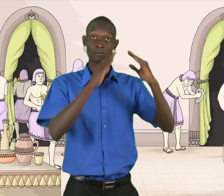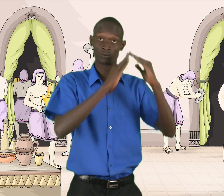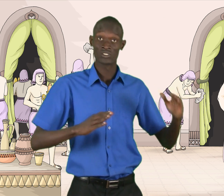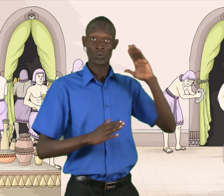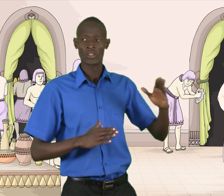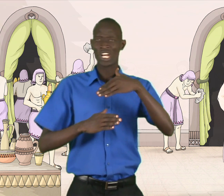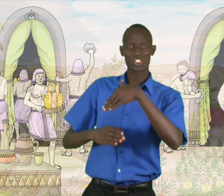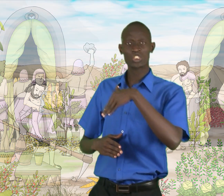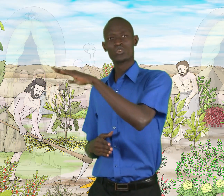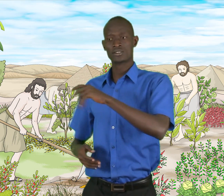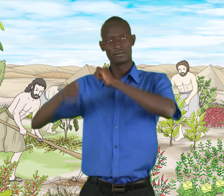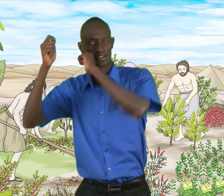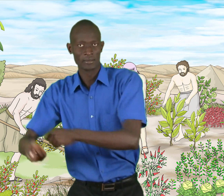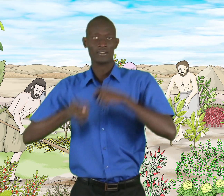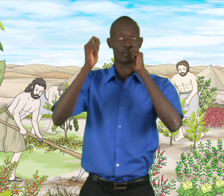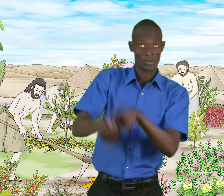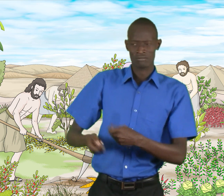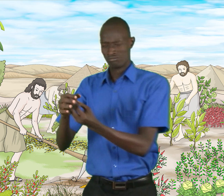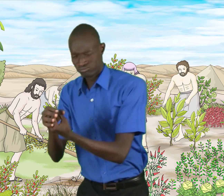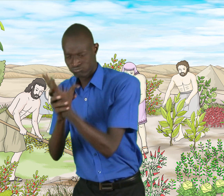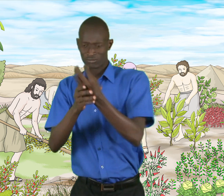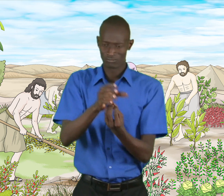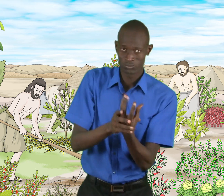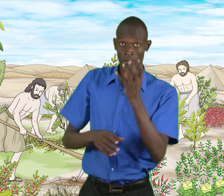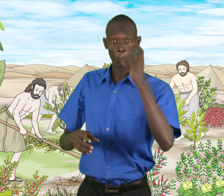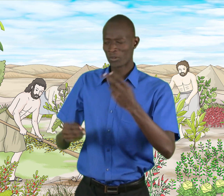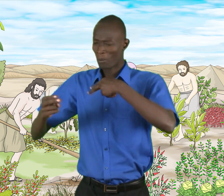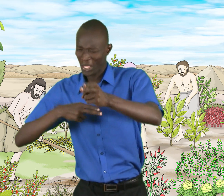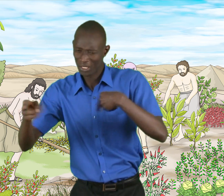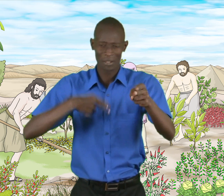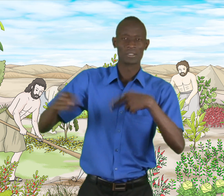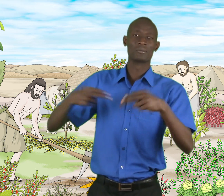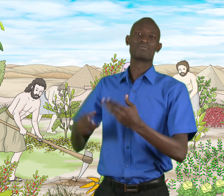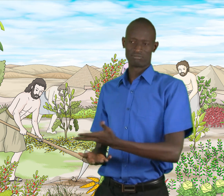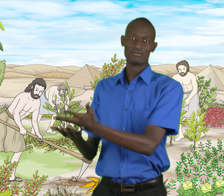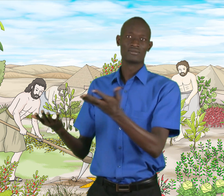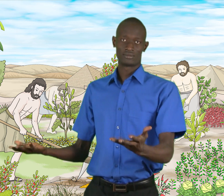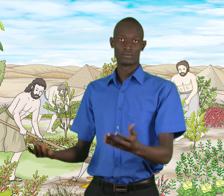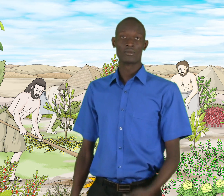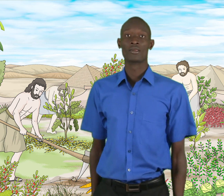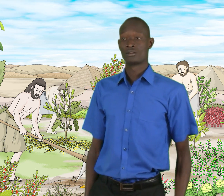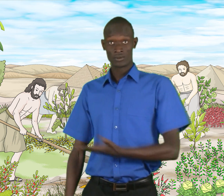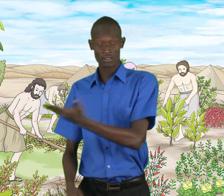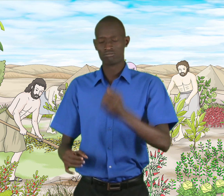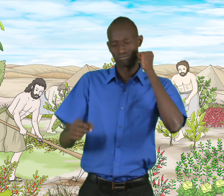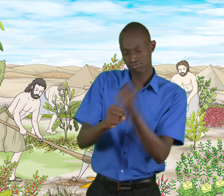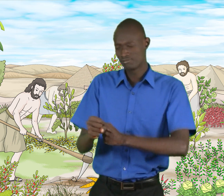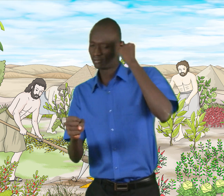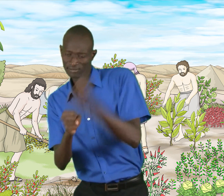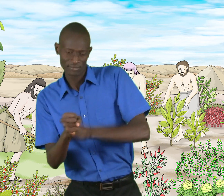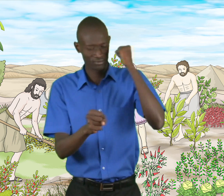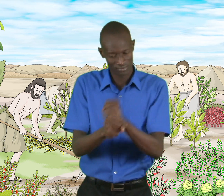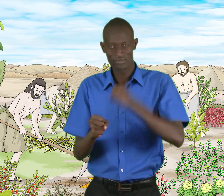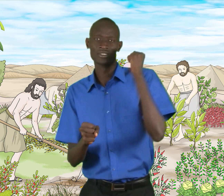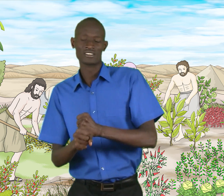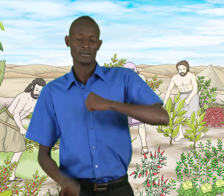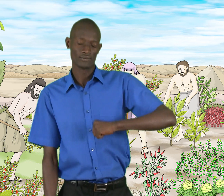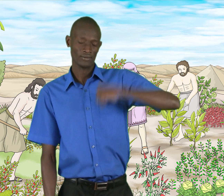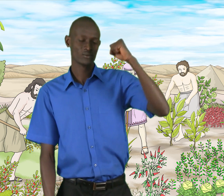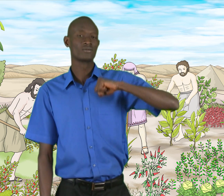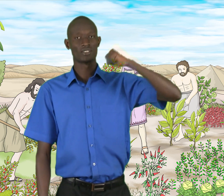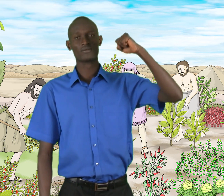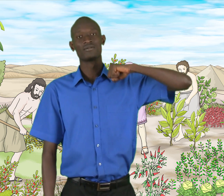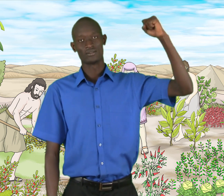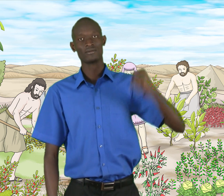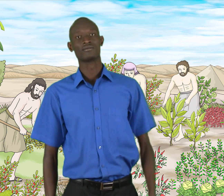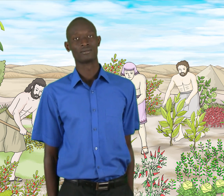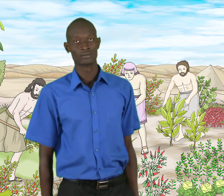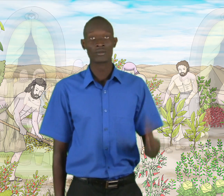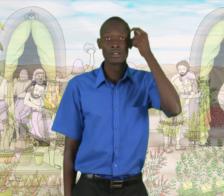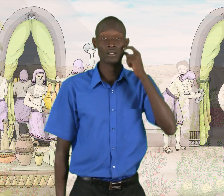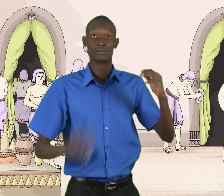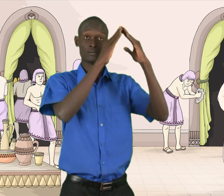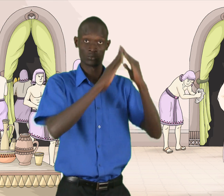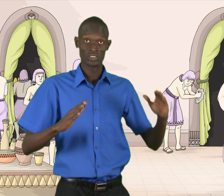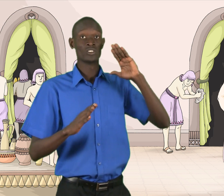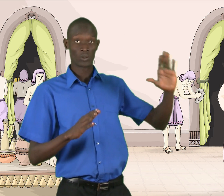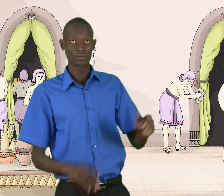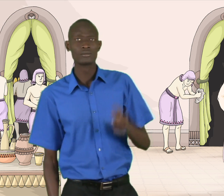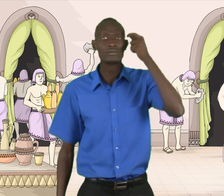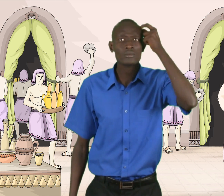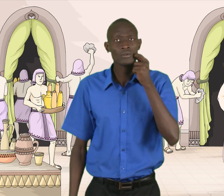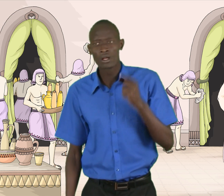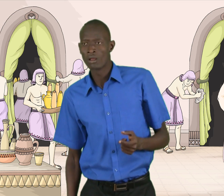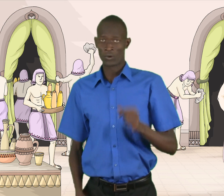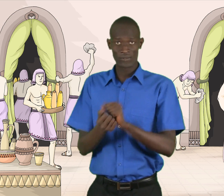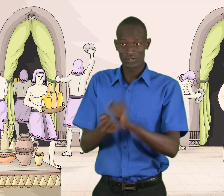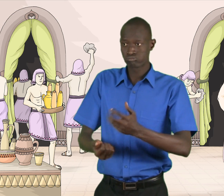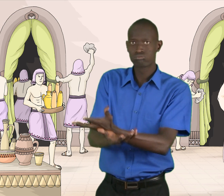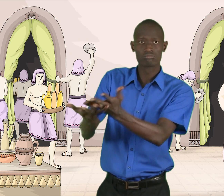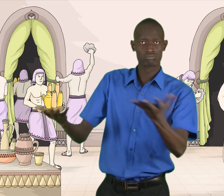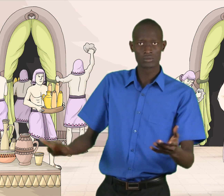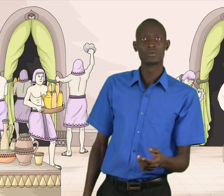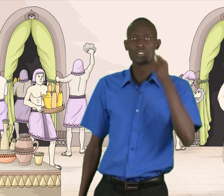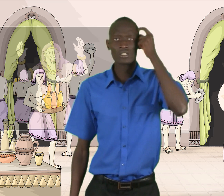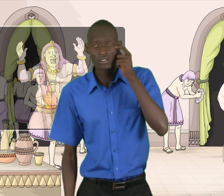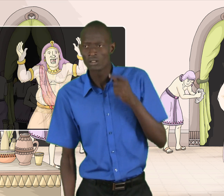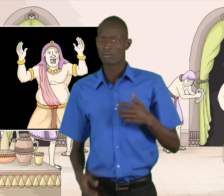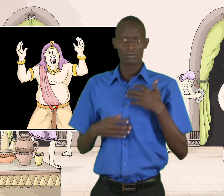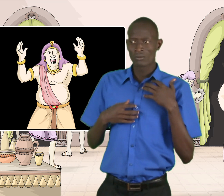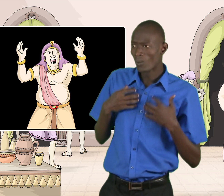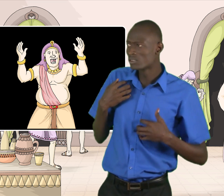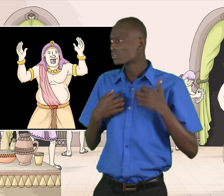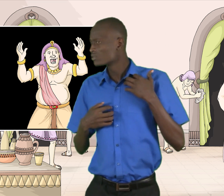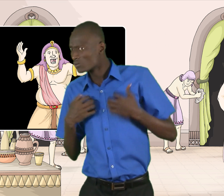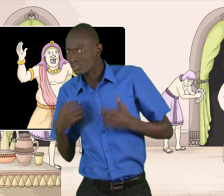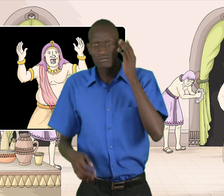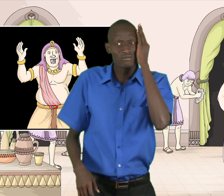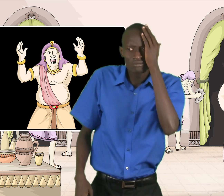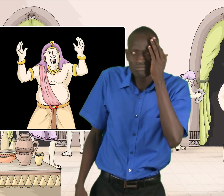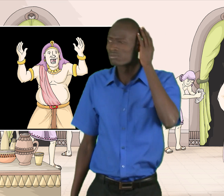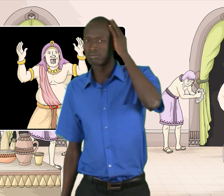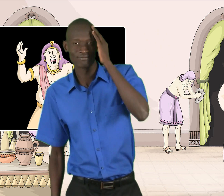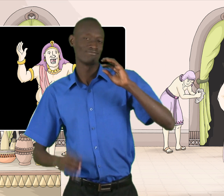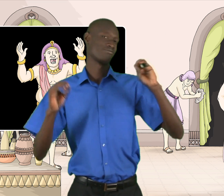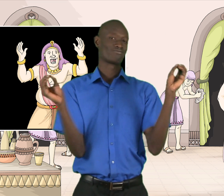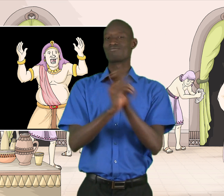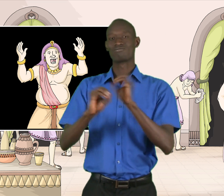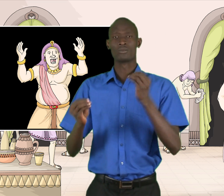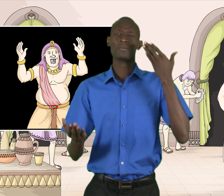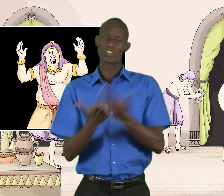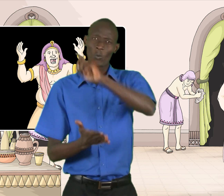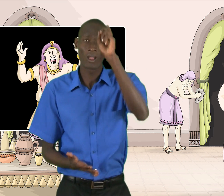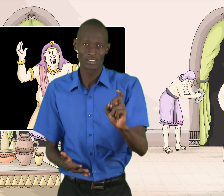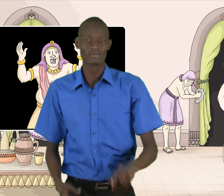The LORD’s blessing was on everything he owned, both in his house and in his field.